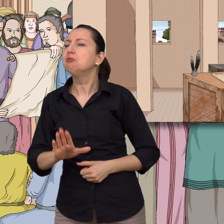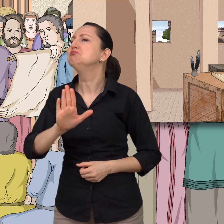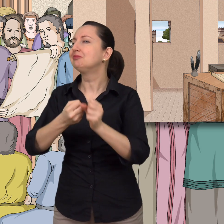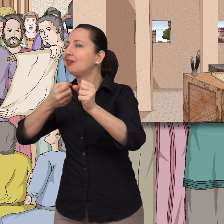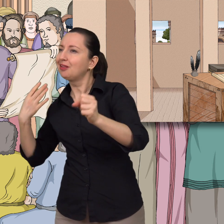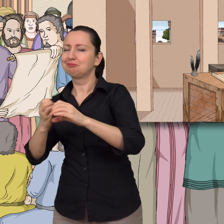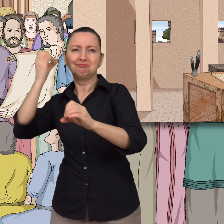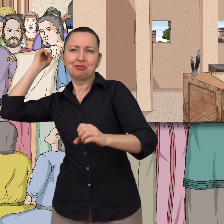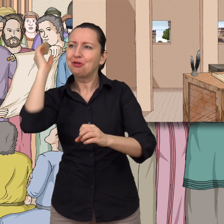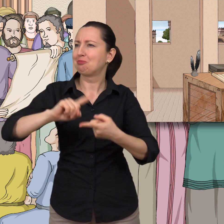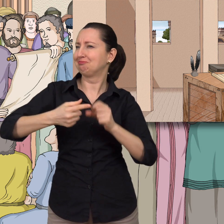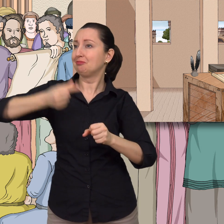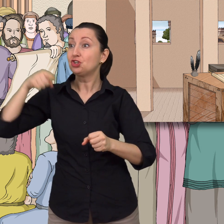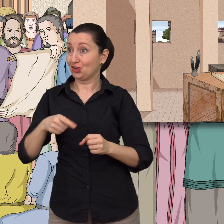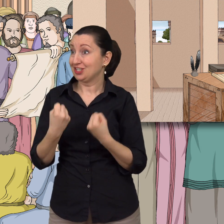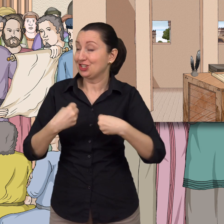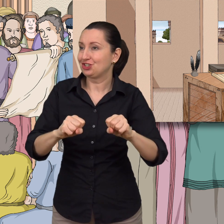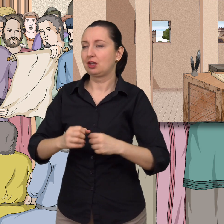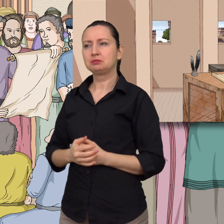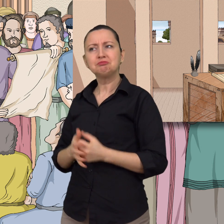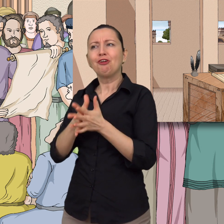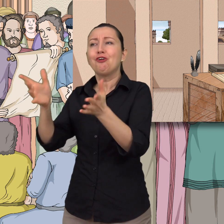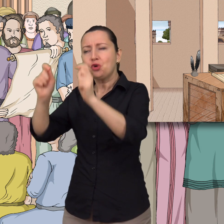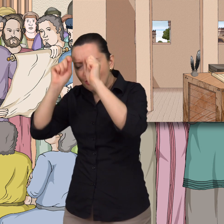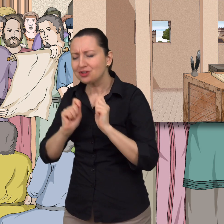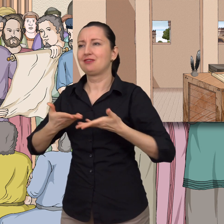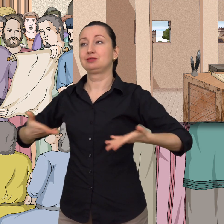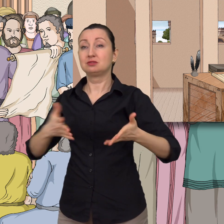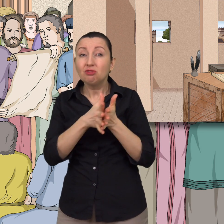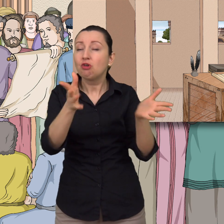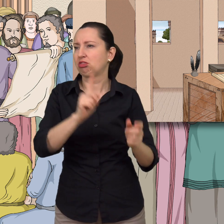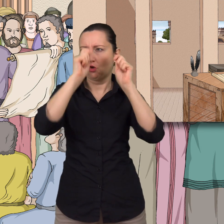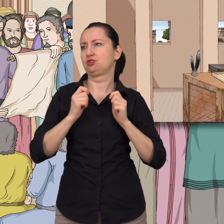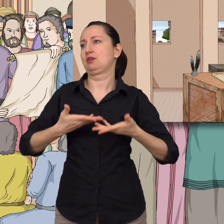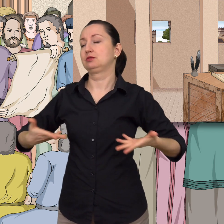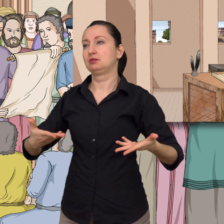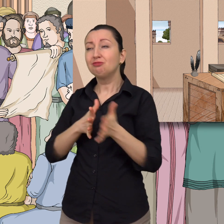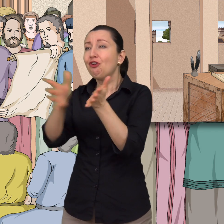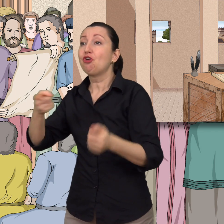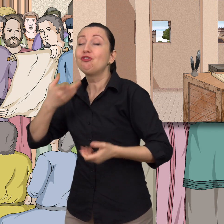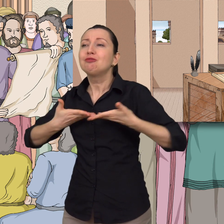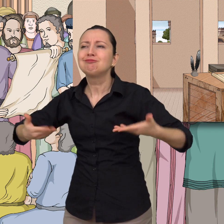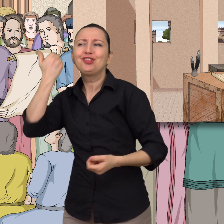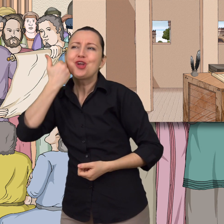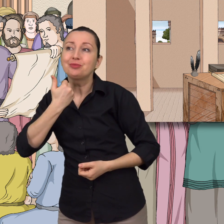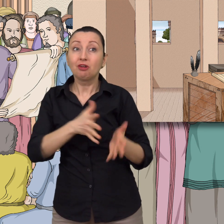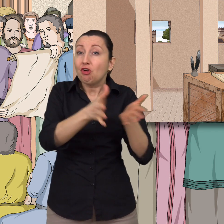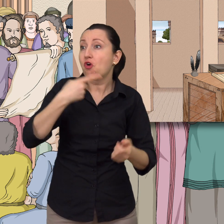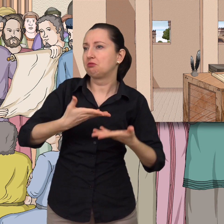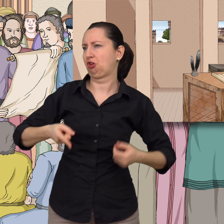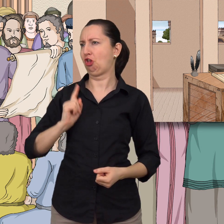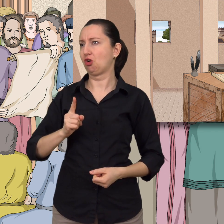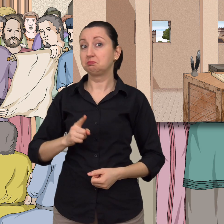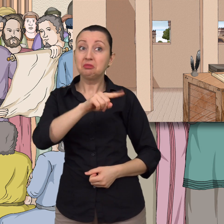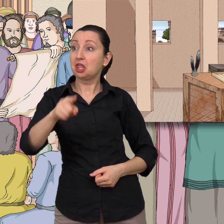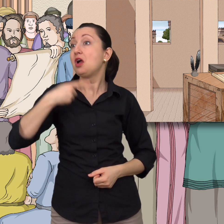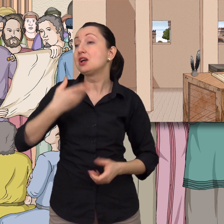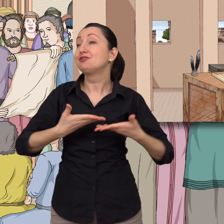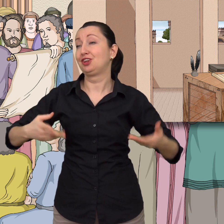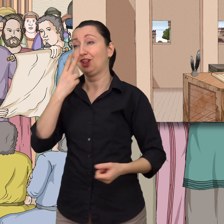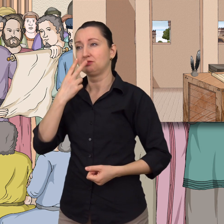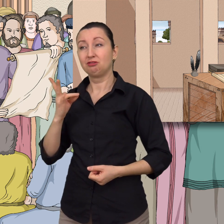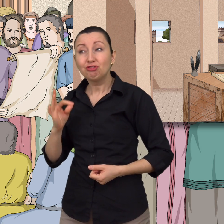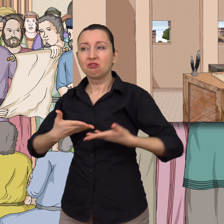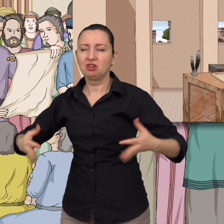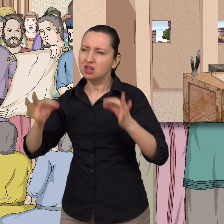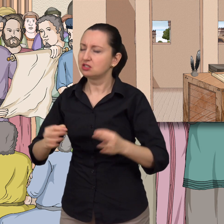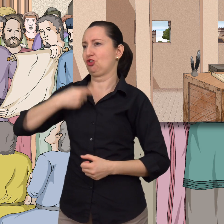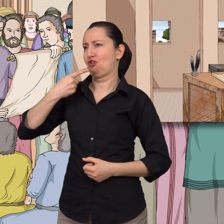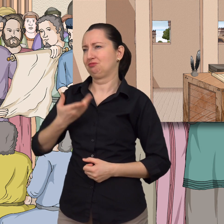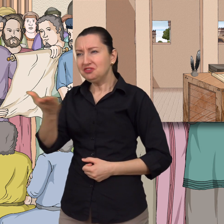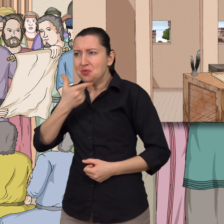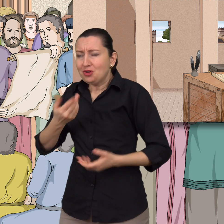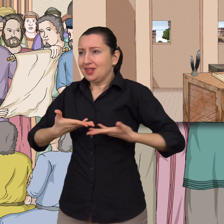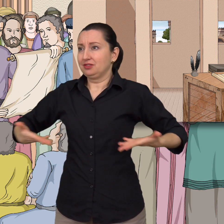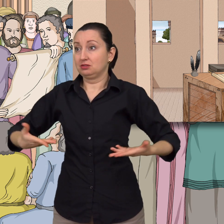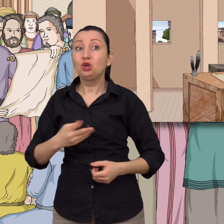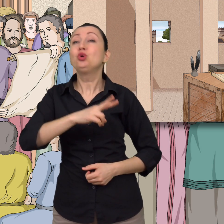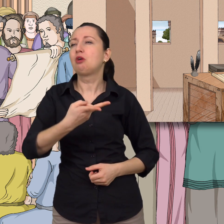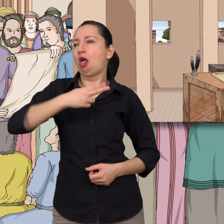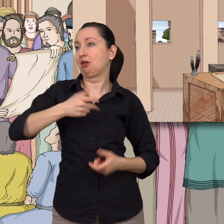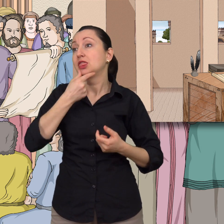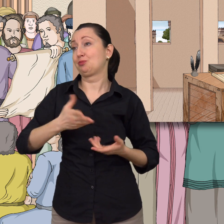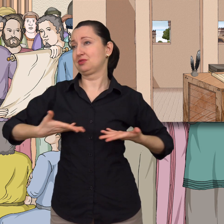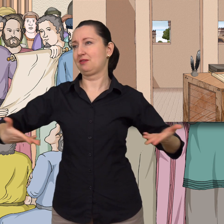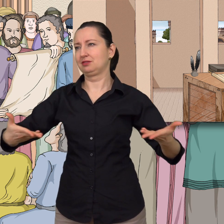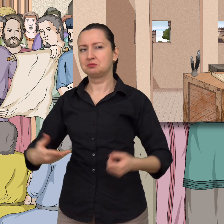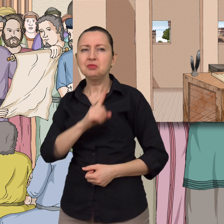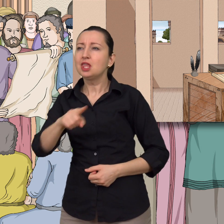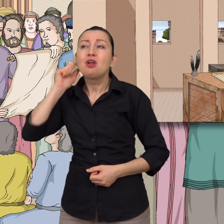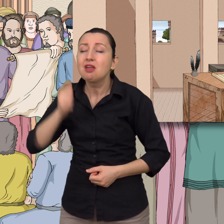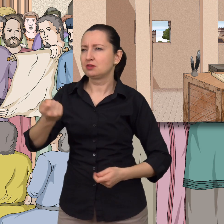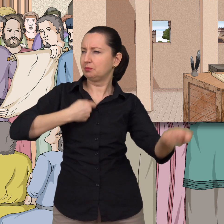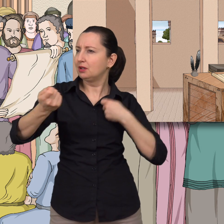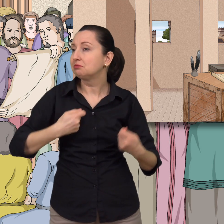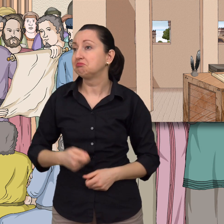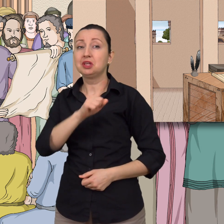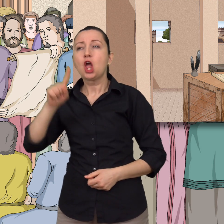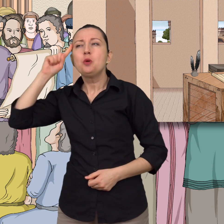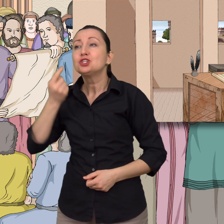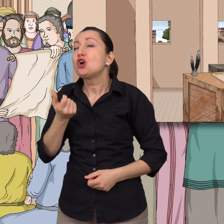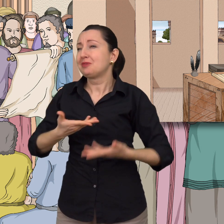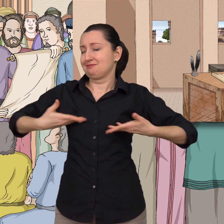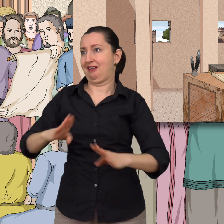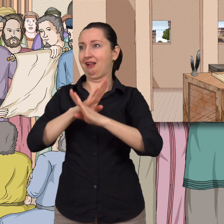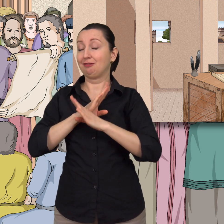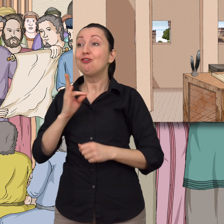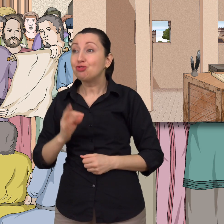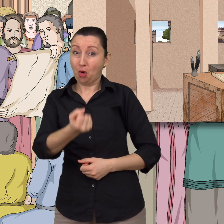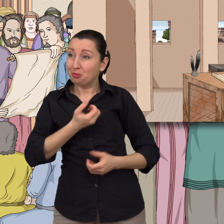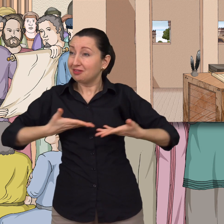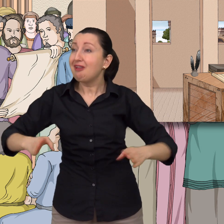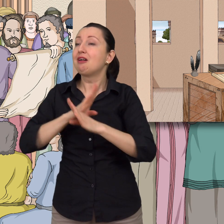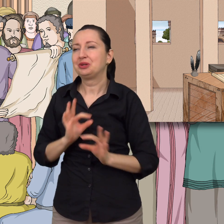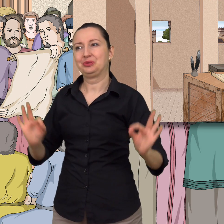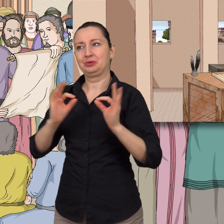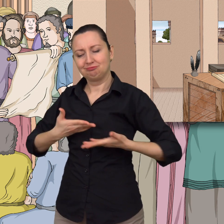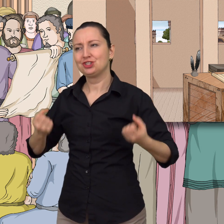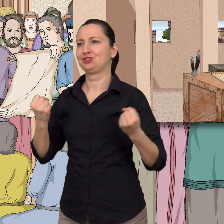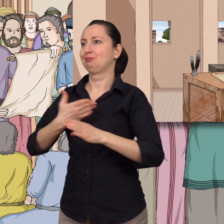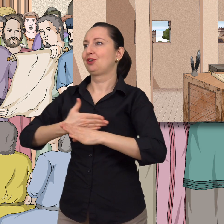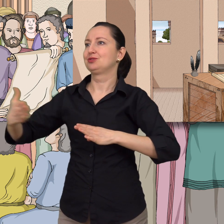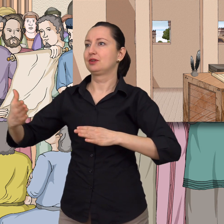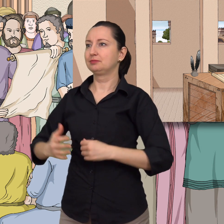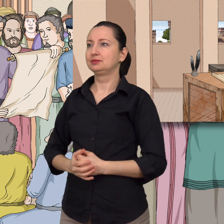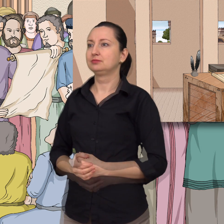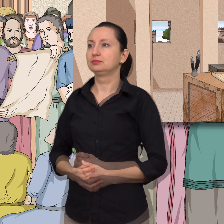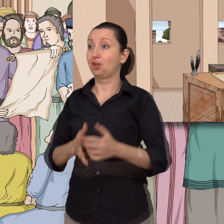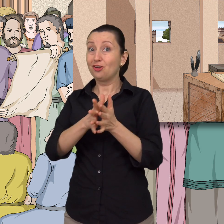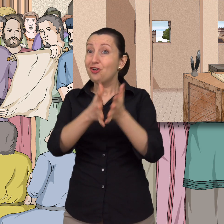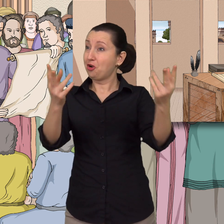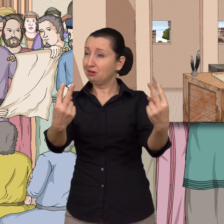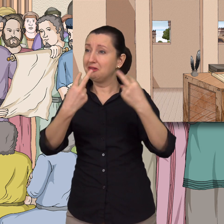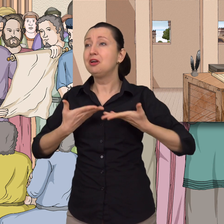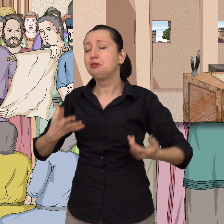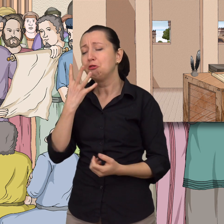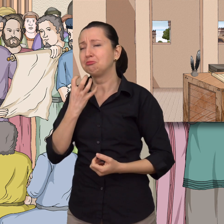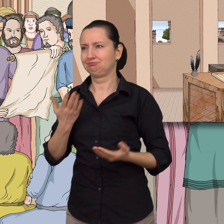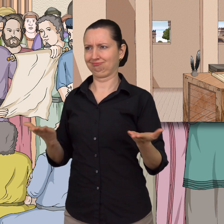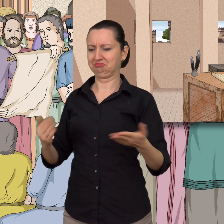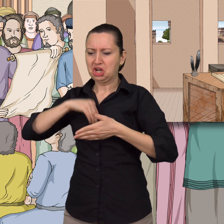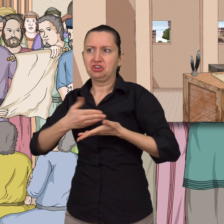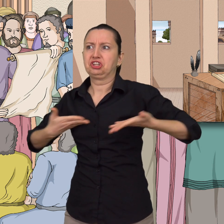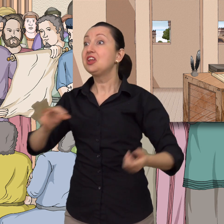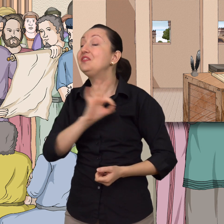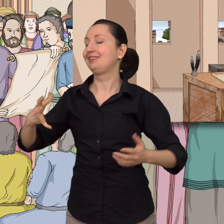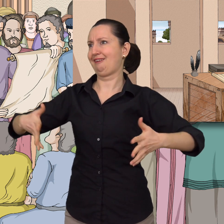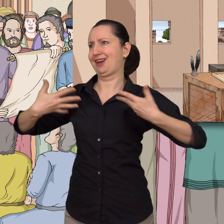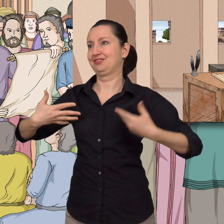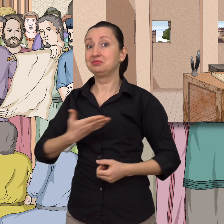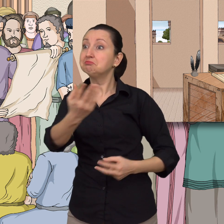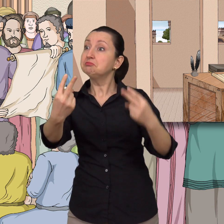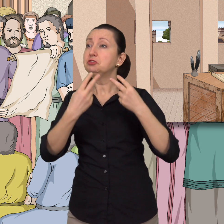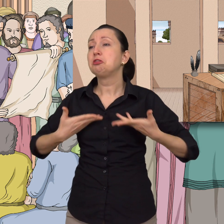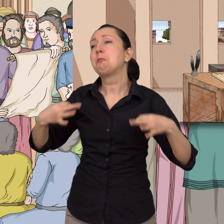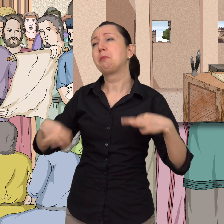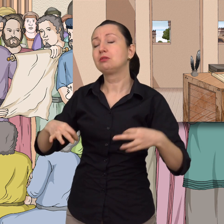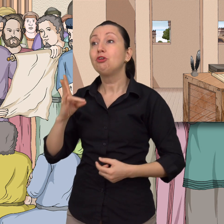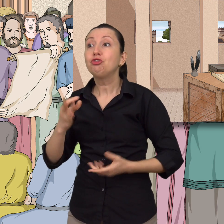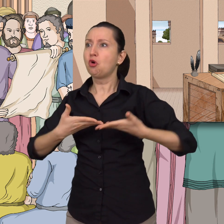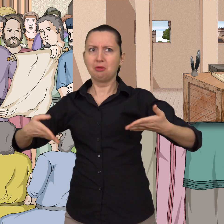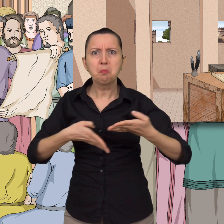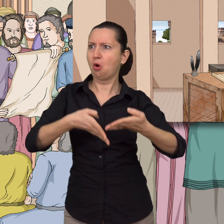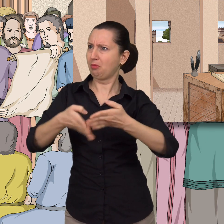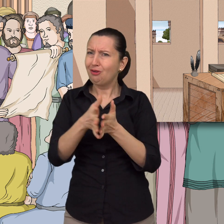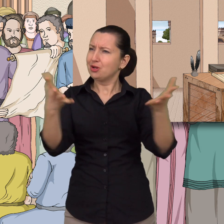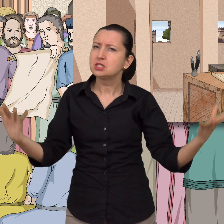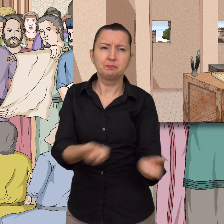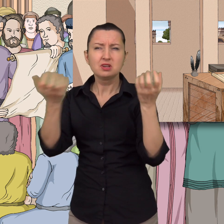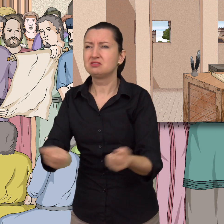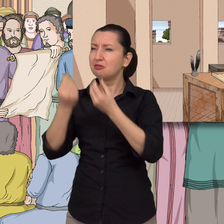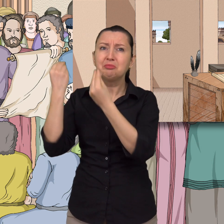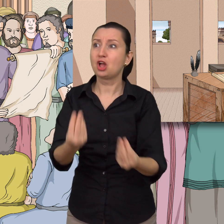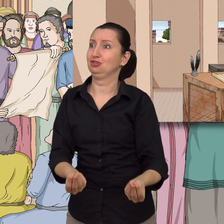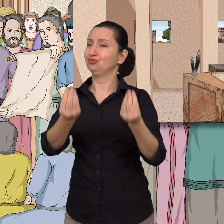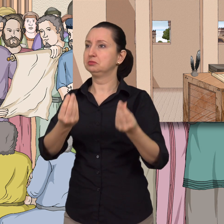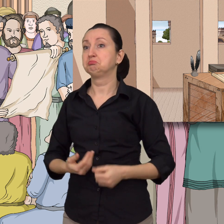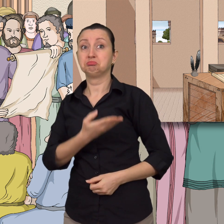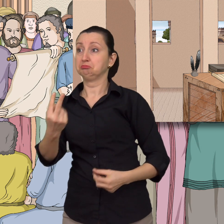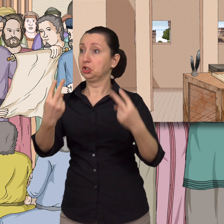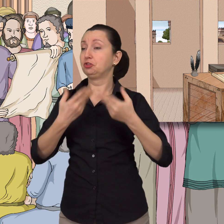with the weapons of righteousness in the right hand and in the left; through glory and dishonor, slander and praise; viewed as imposters, yet genuine; as unknown, yet well-known; dying, and yet we live on; punished, yet not killed; sorrowful, yet always rejoicing;